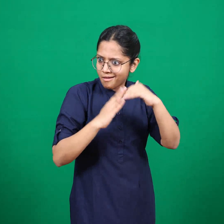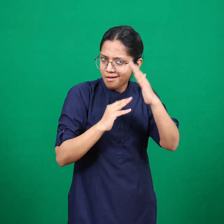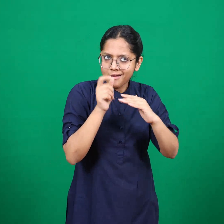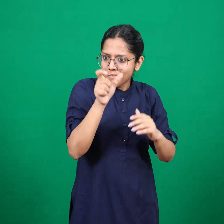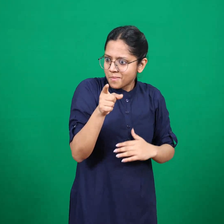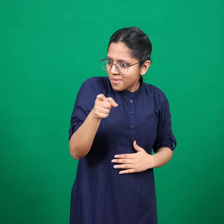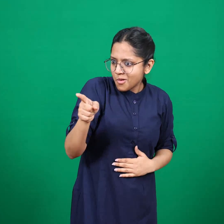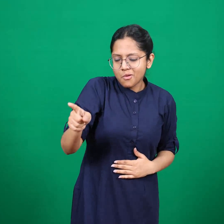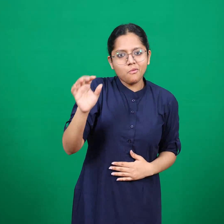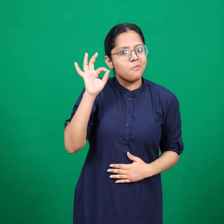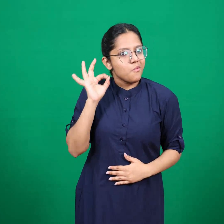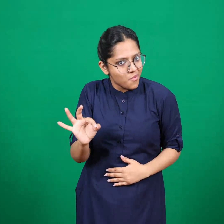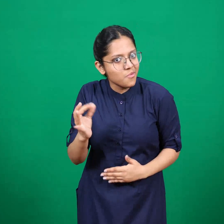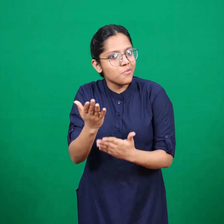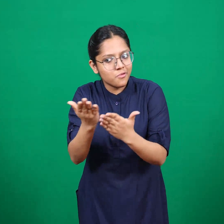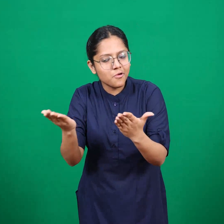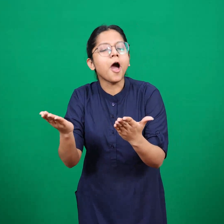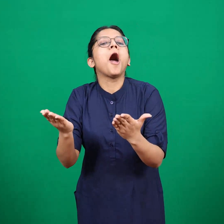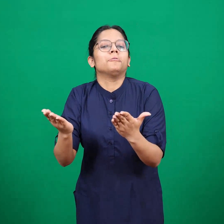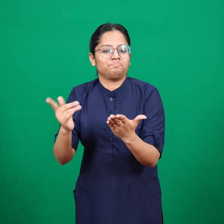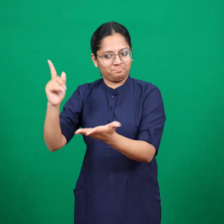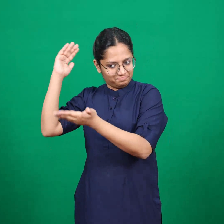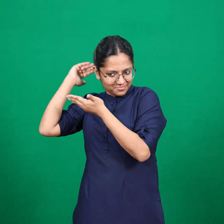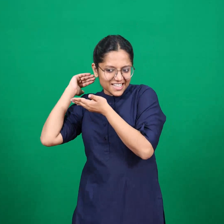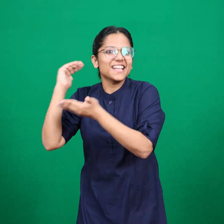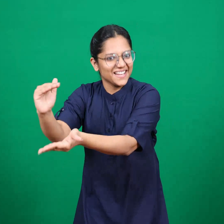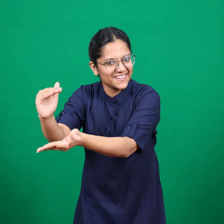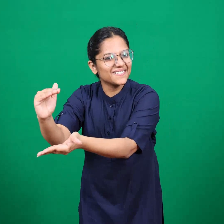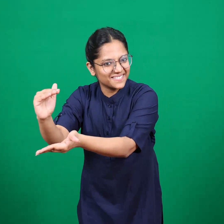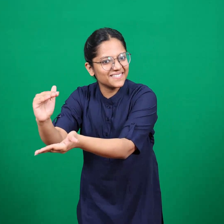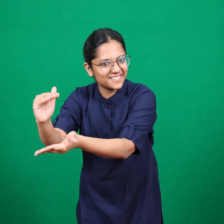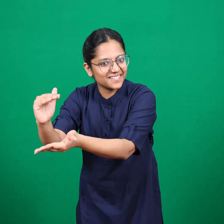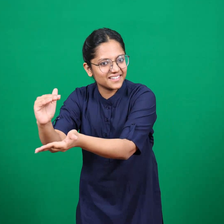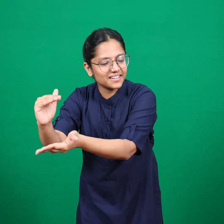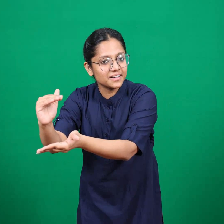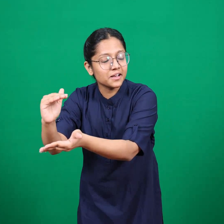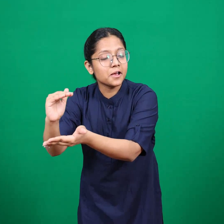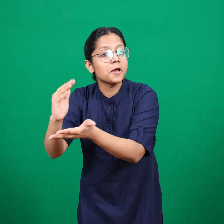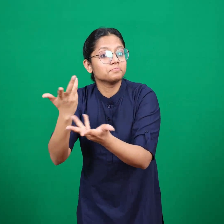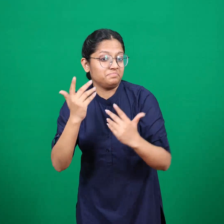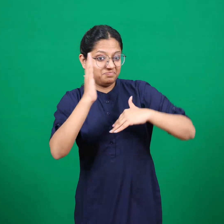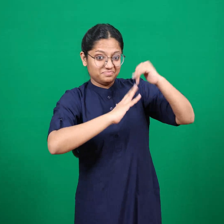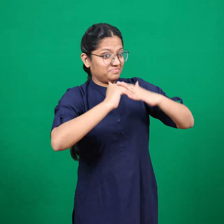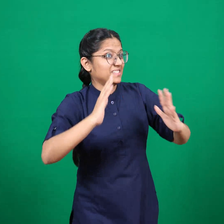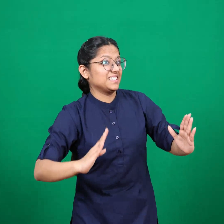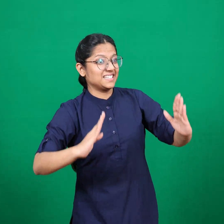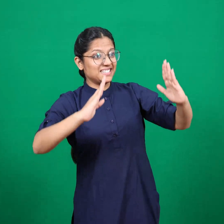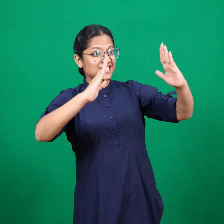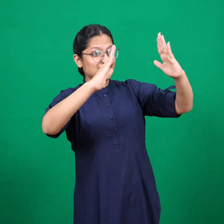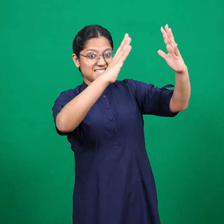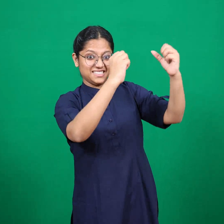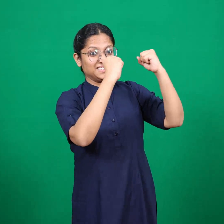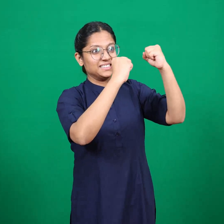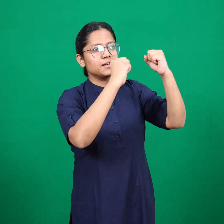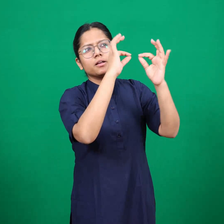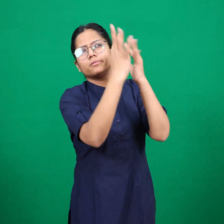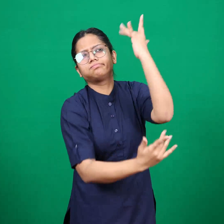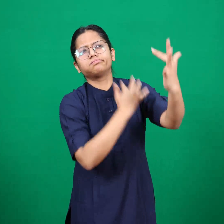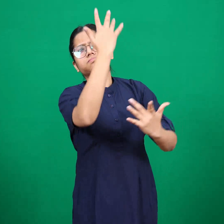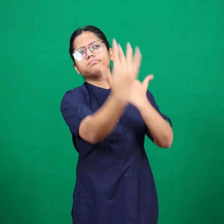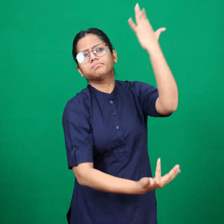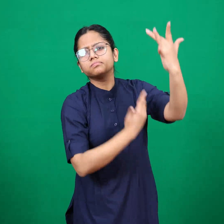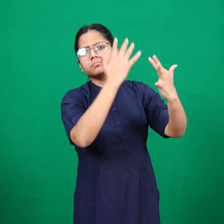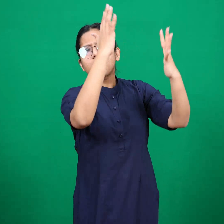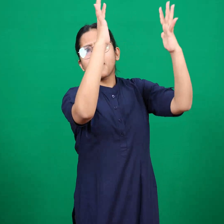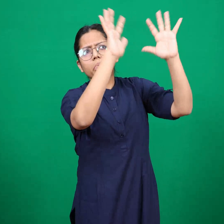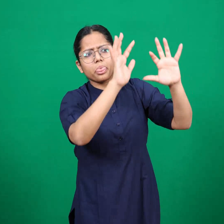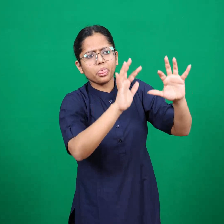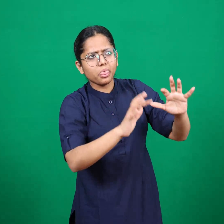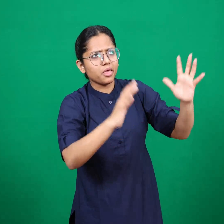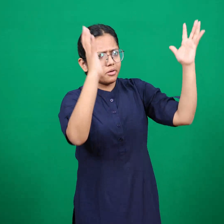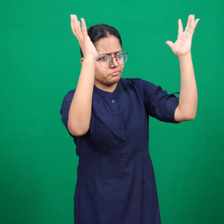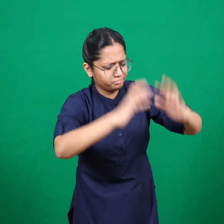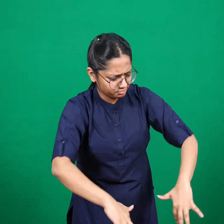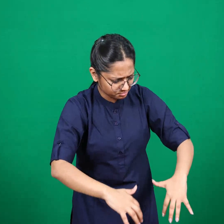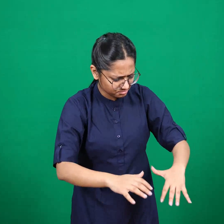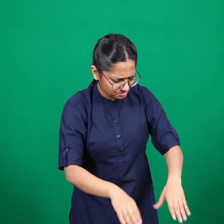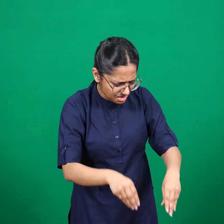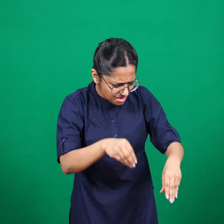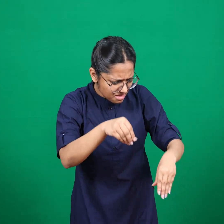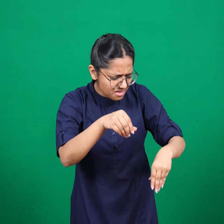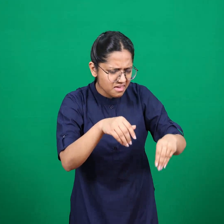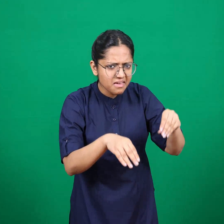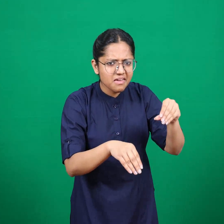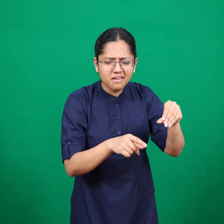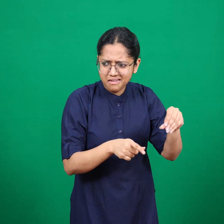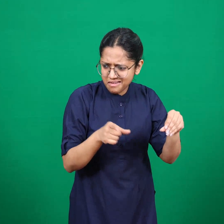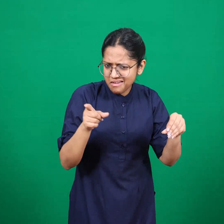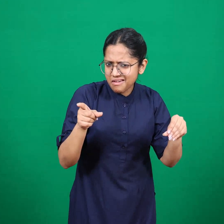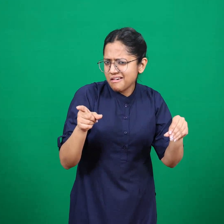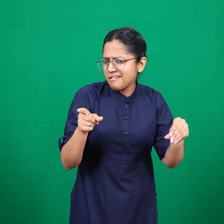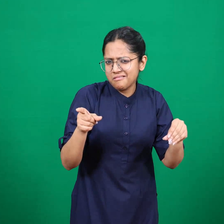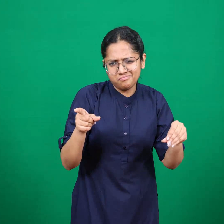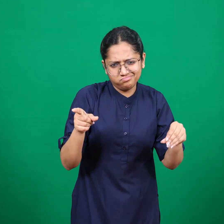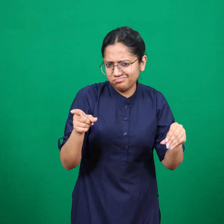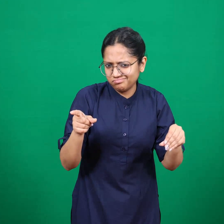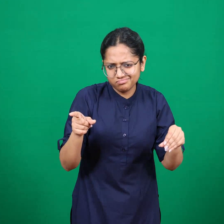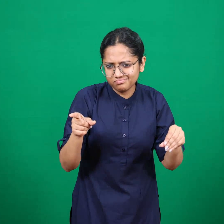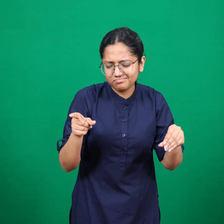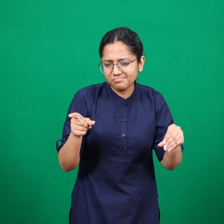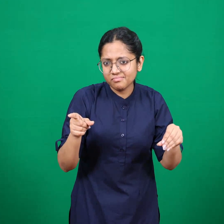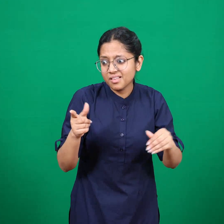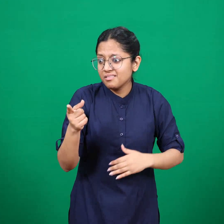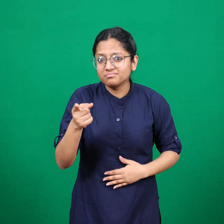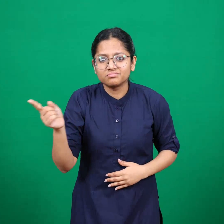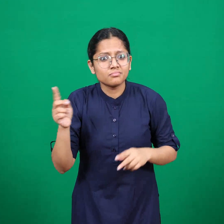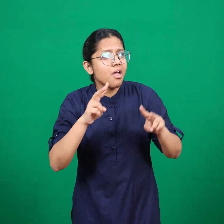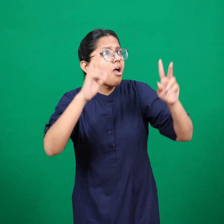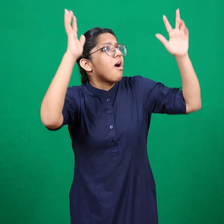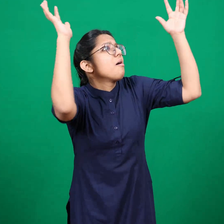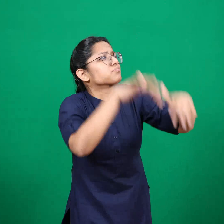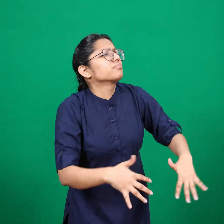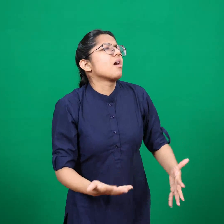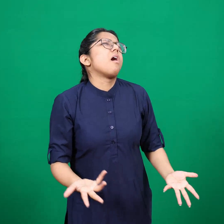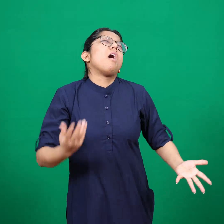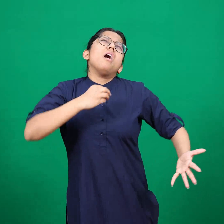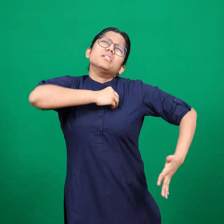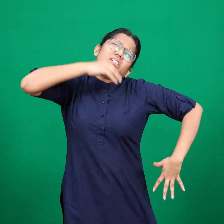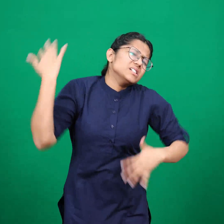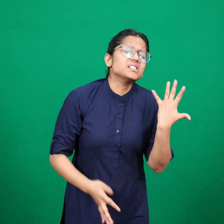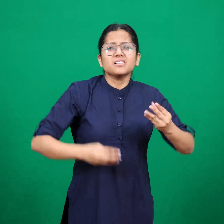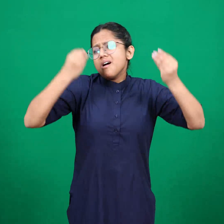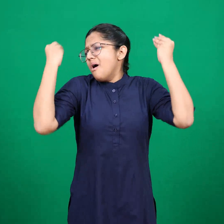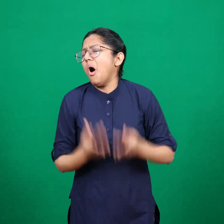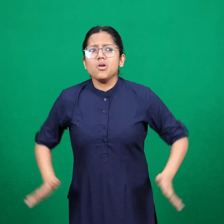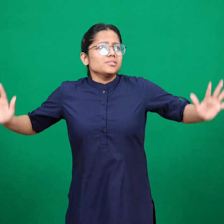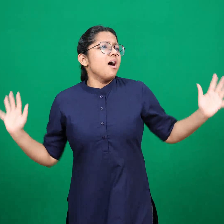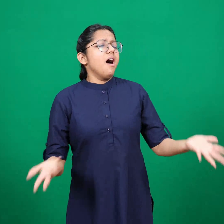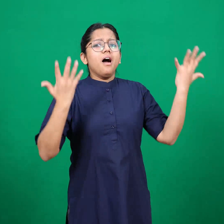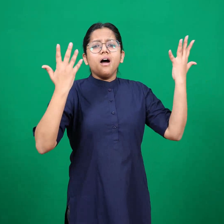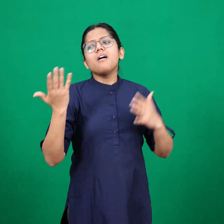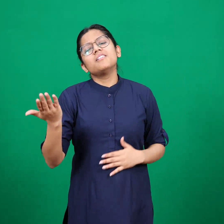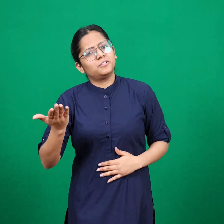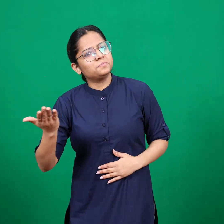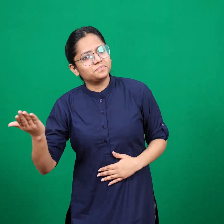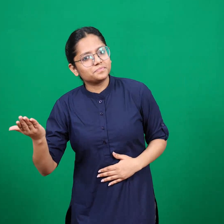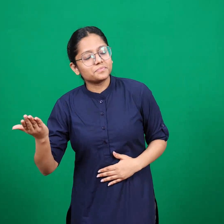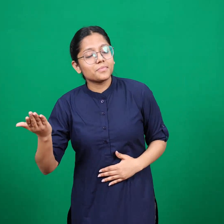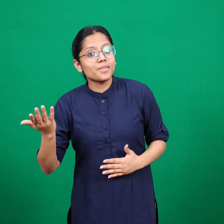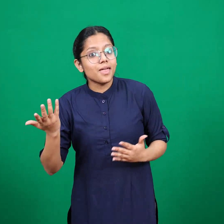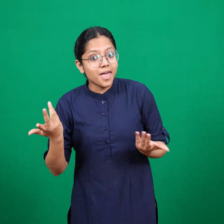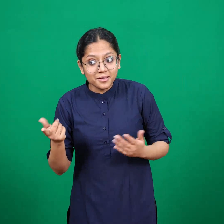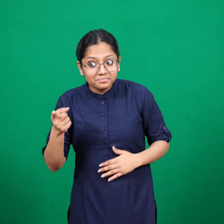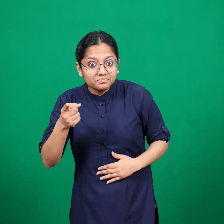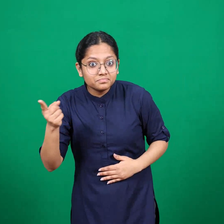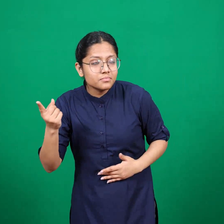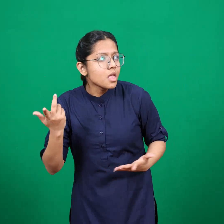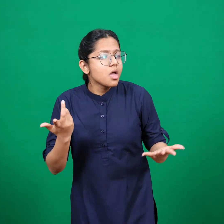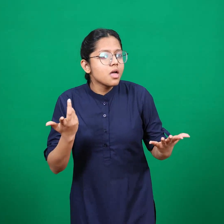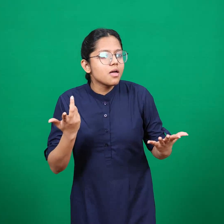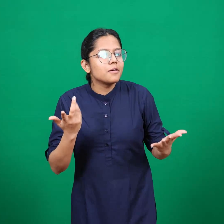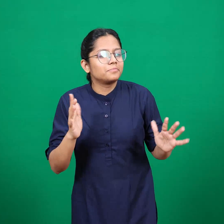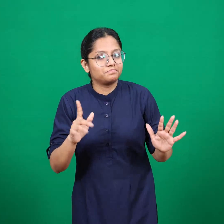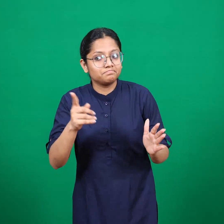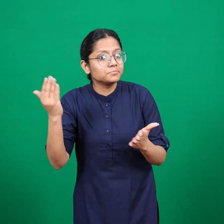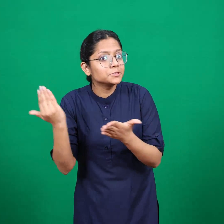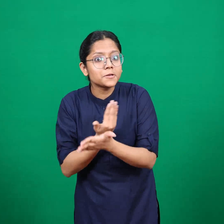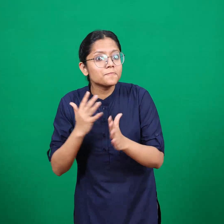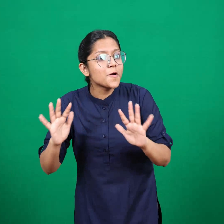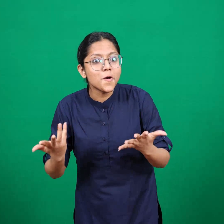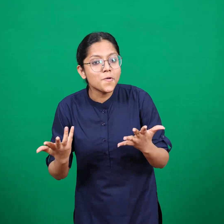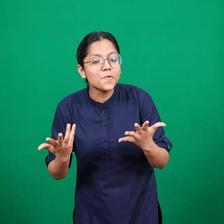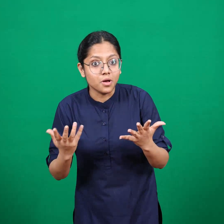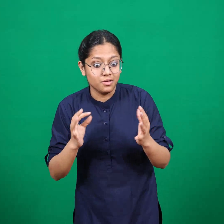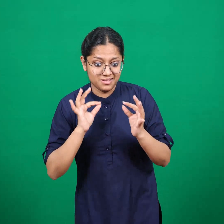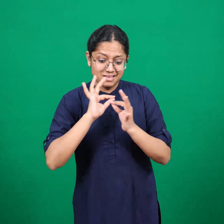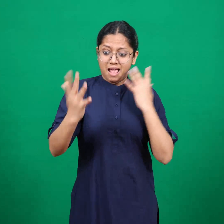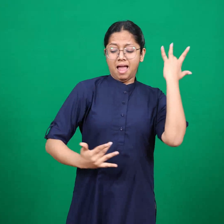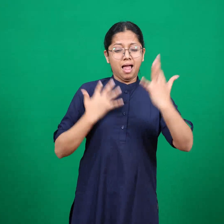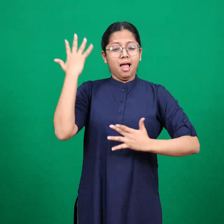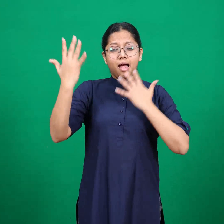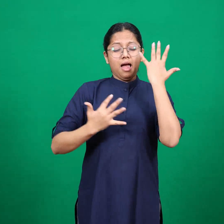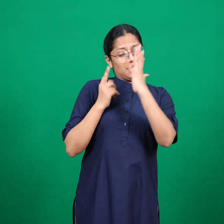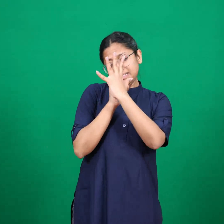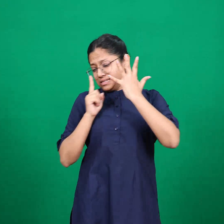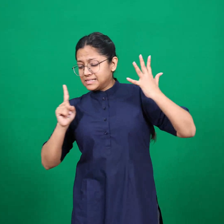If what he has built survives, he will receive a reward. If it is burned up, he will suffer loss.